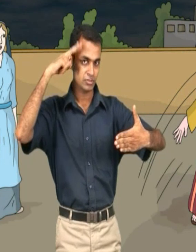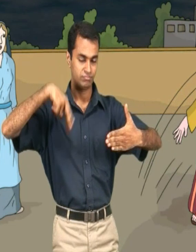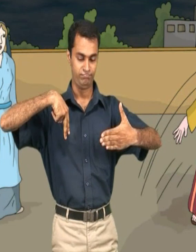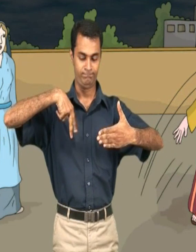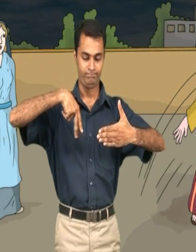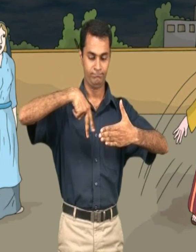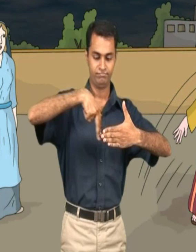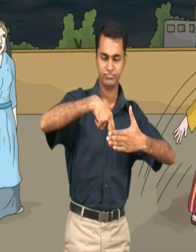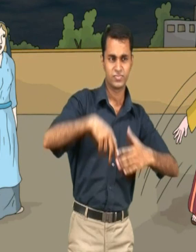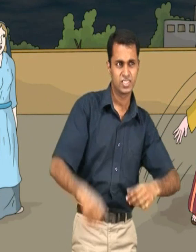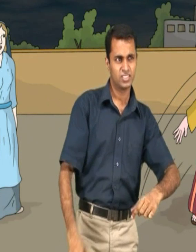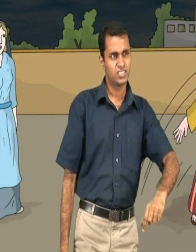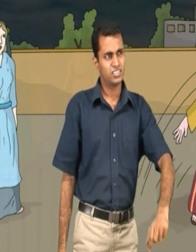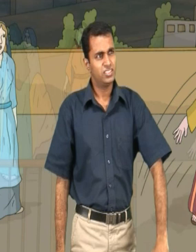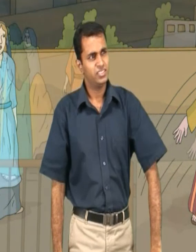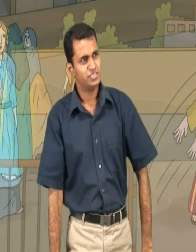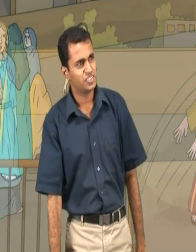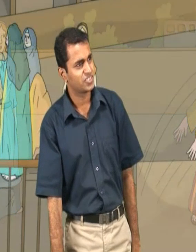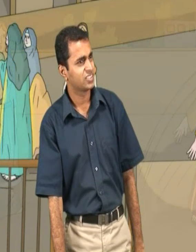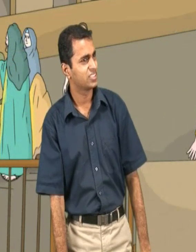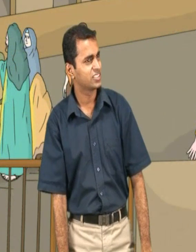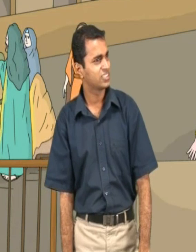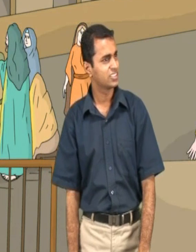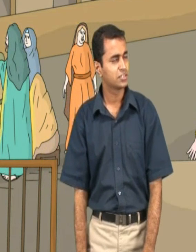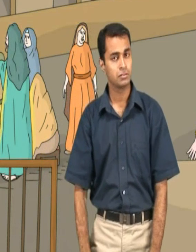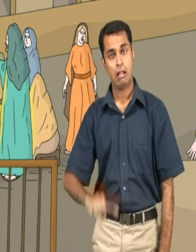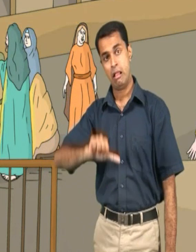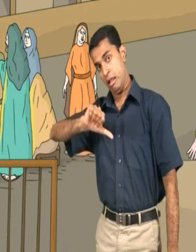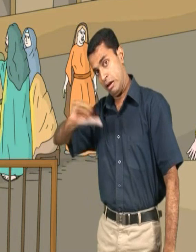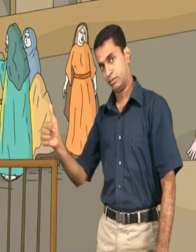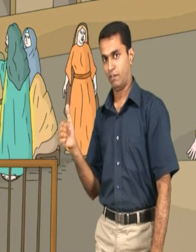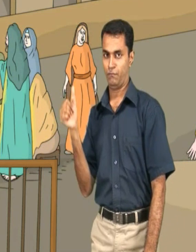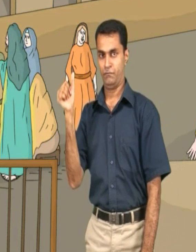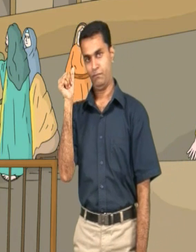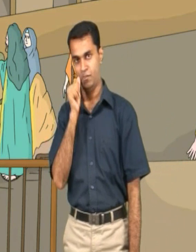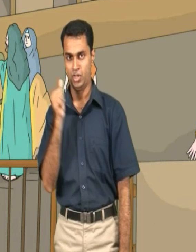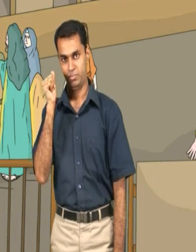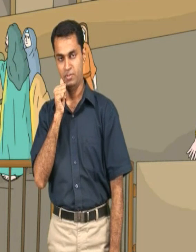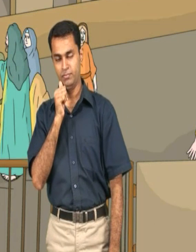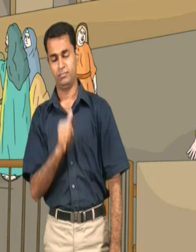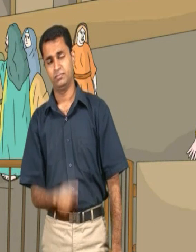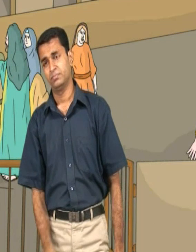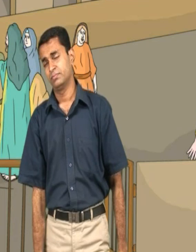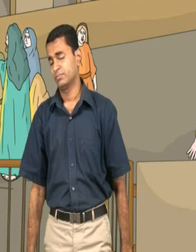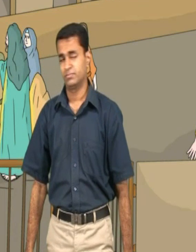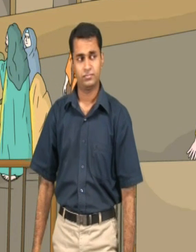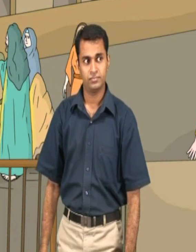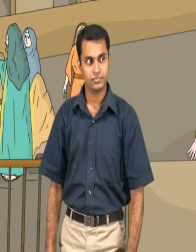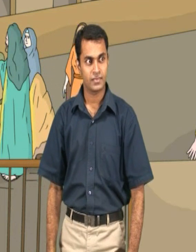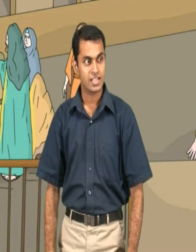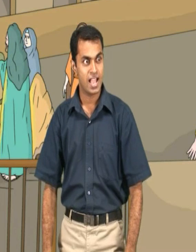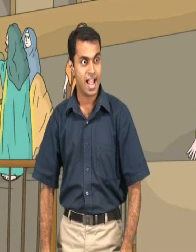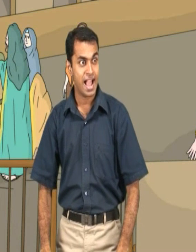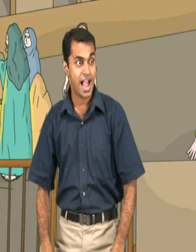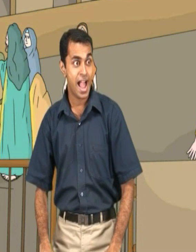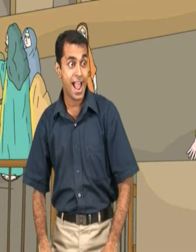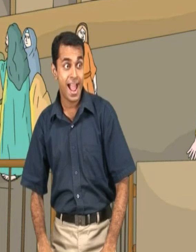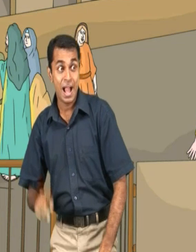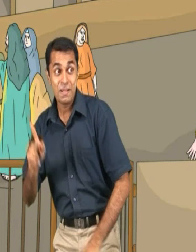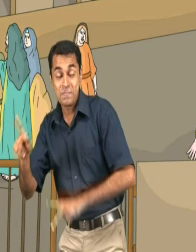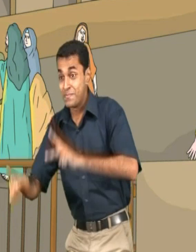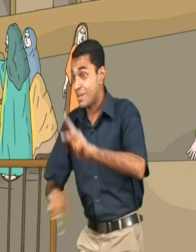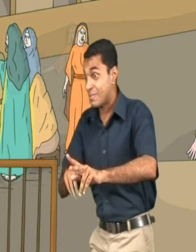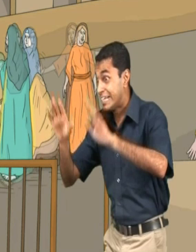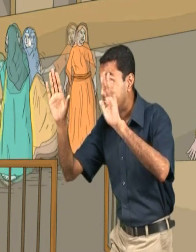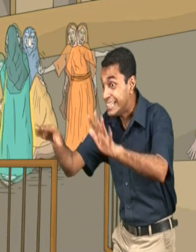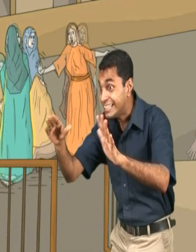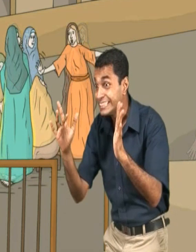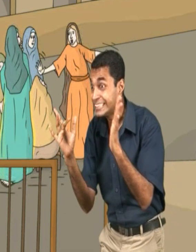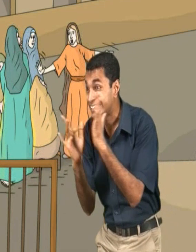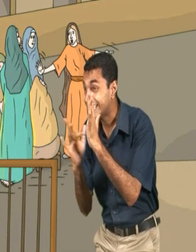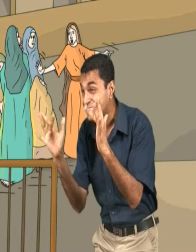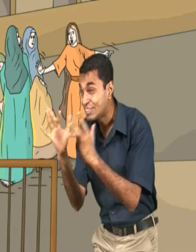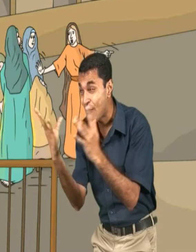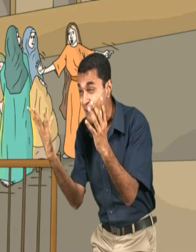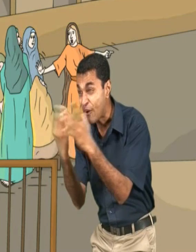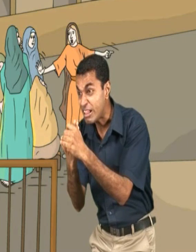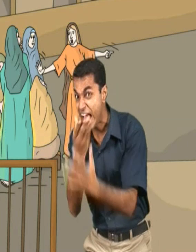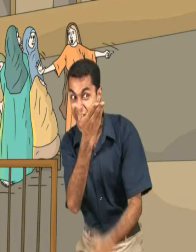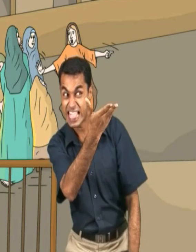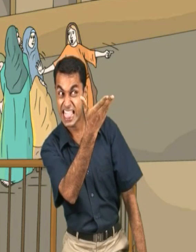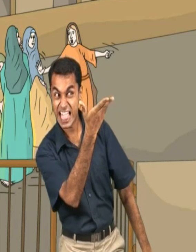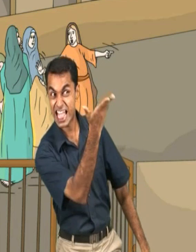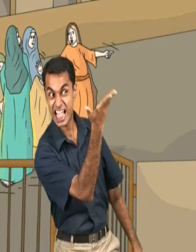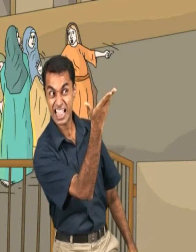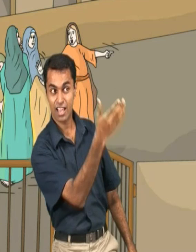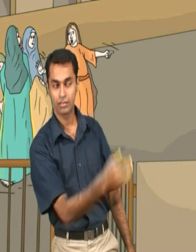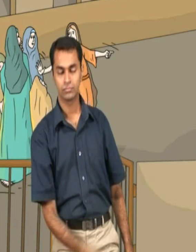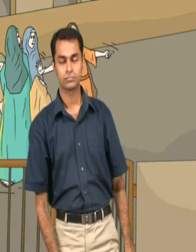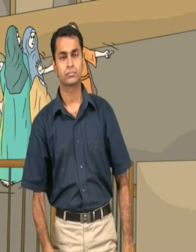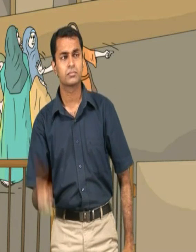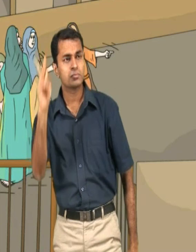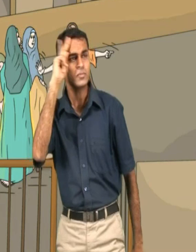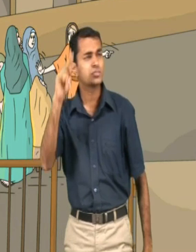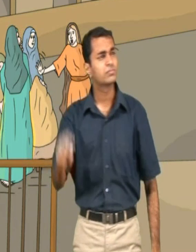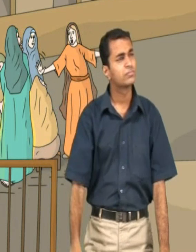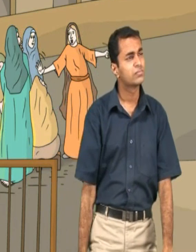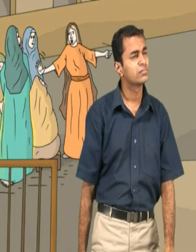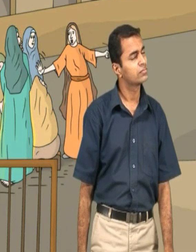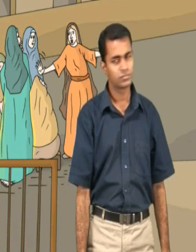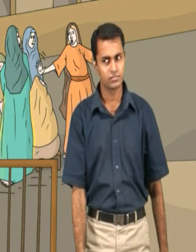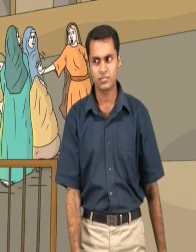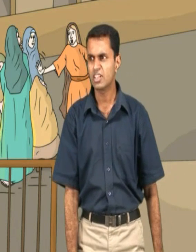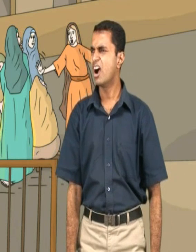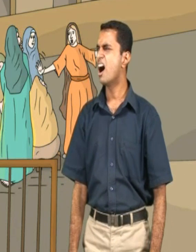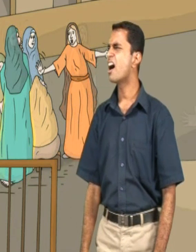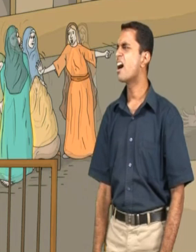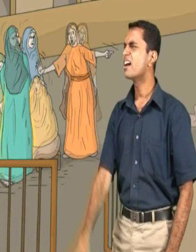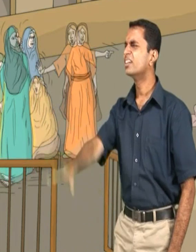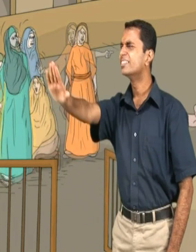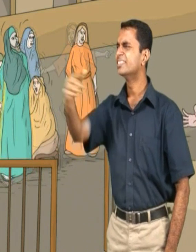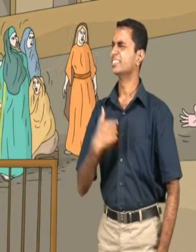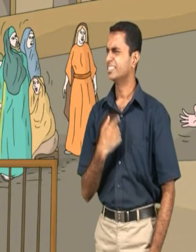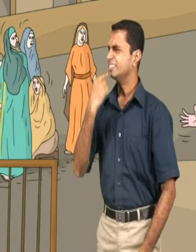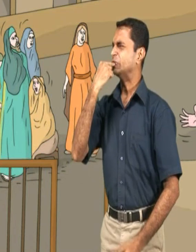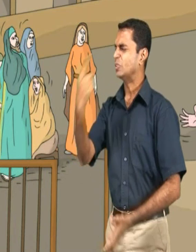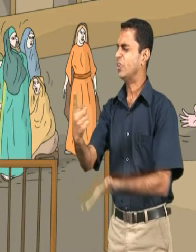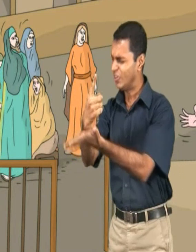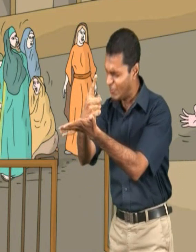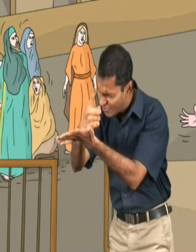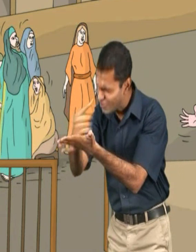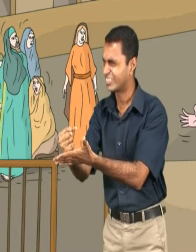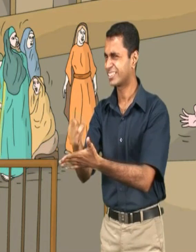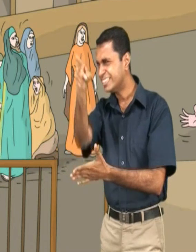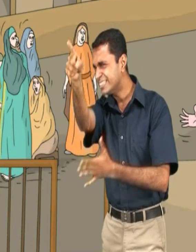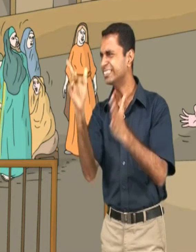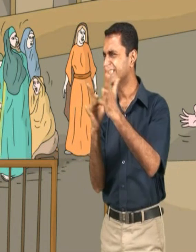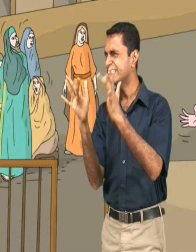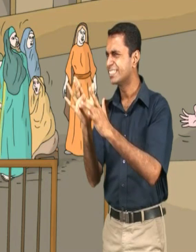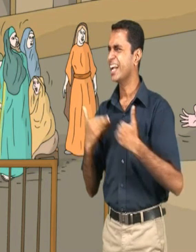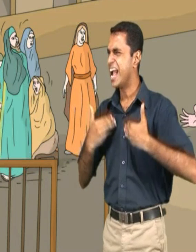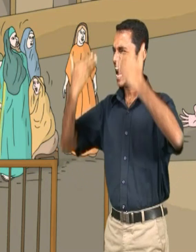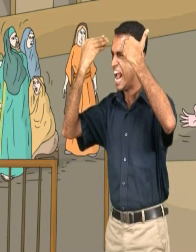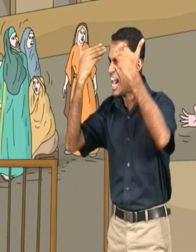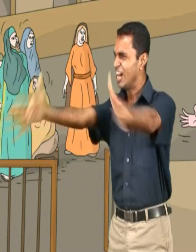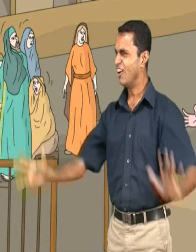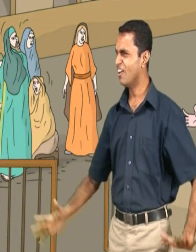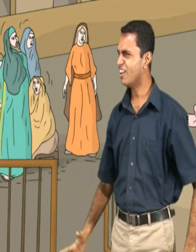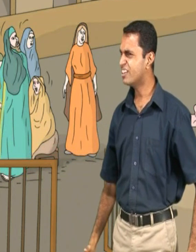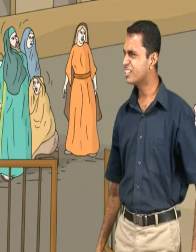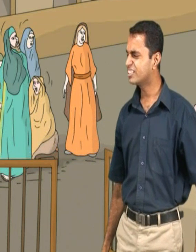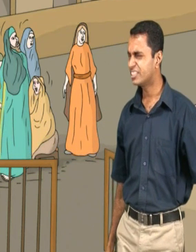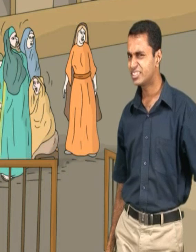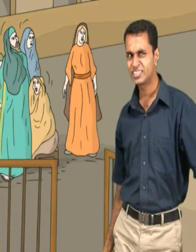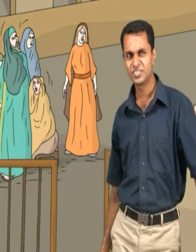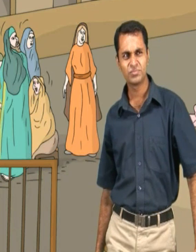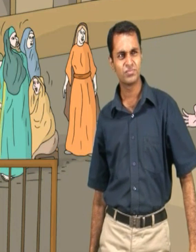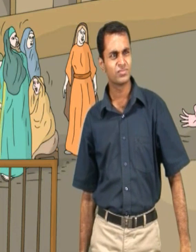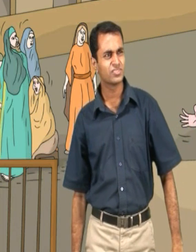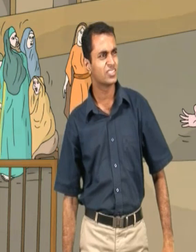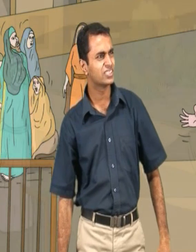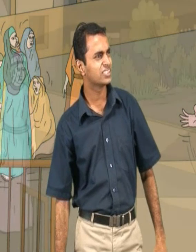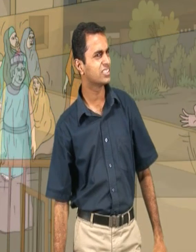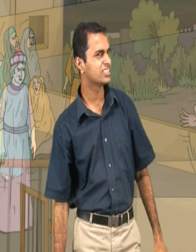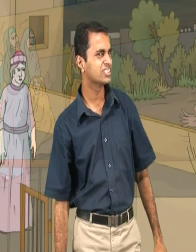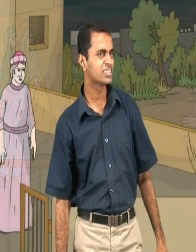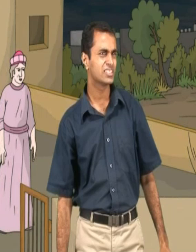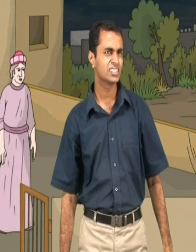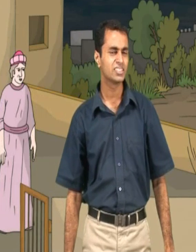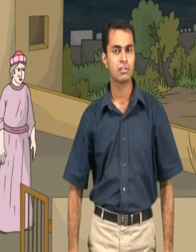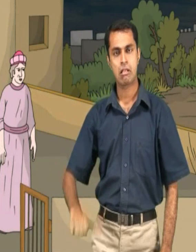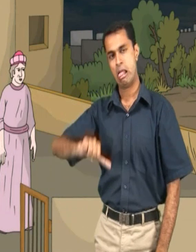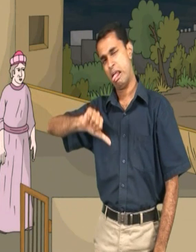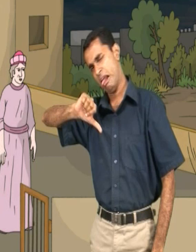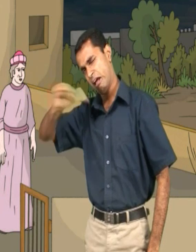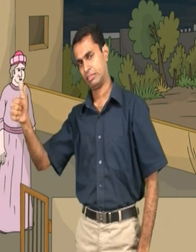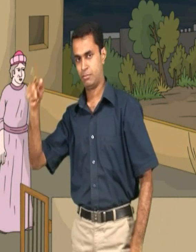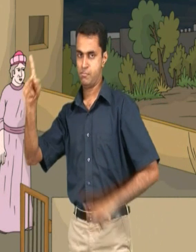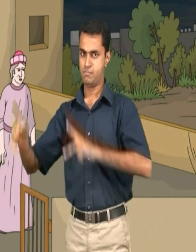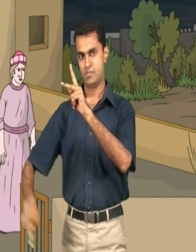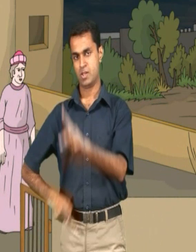When Peter had gone out to the gateway, another servant girl saw him and said to the people there, “This man was with Jesus of Nazareth.” And again he denied it with an oath: “I do not know the man!”